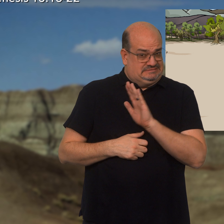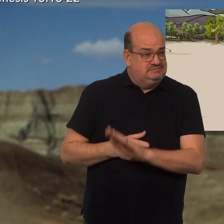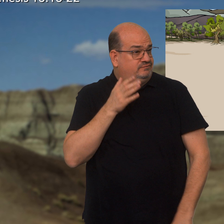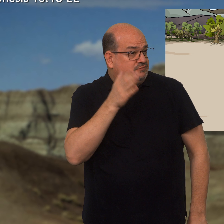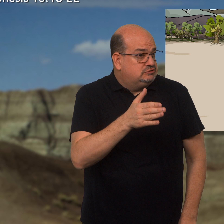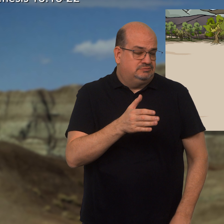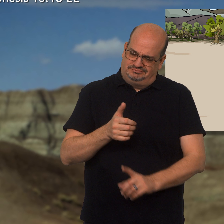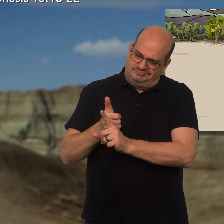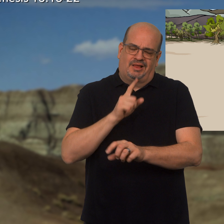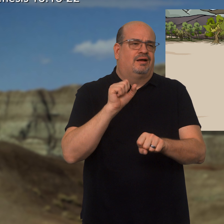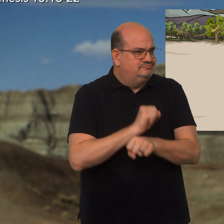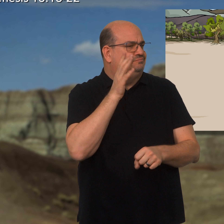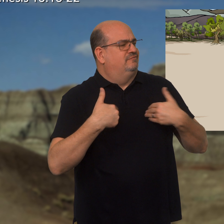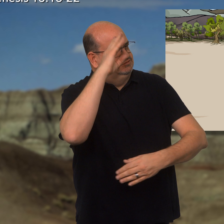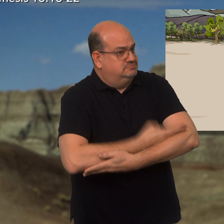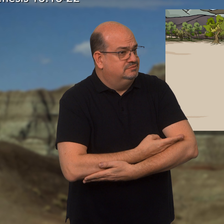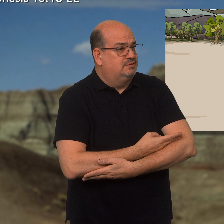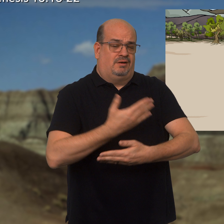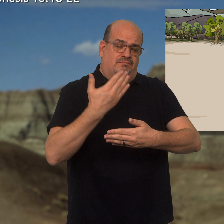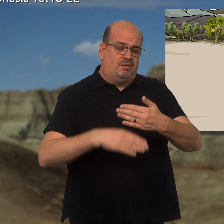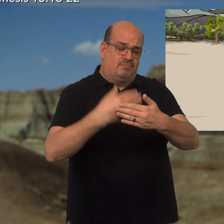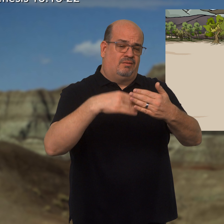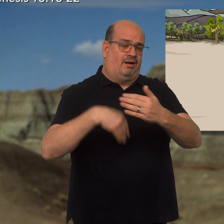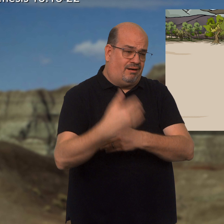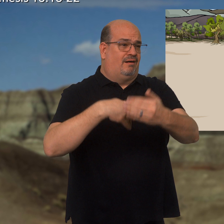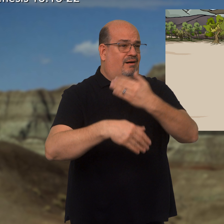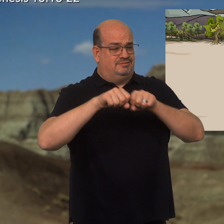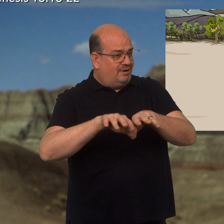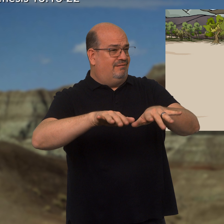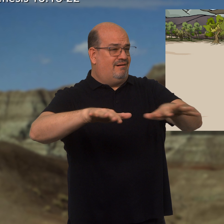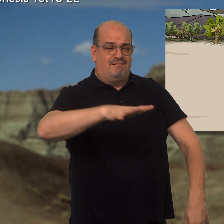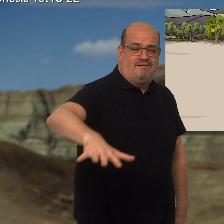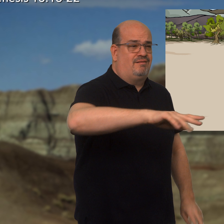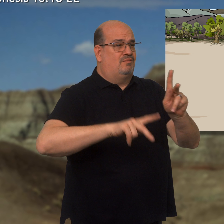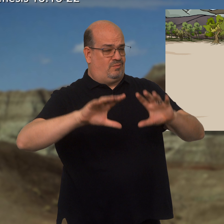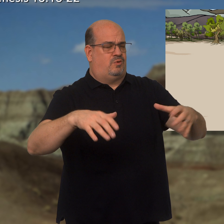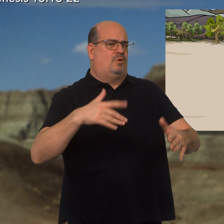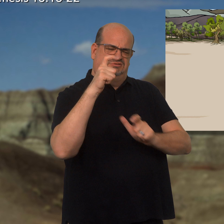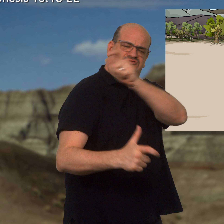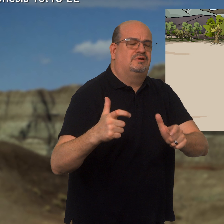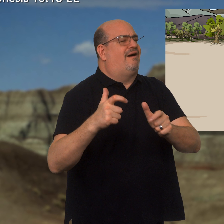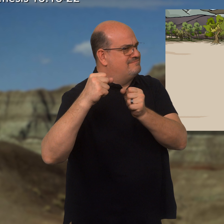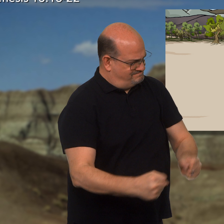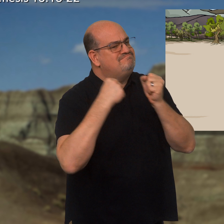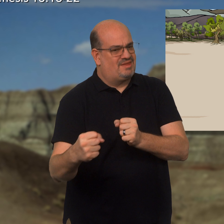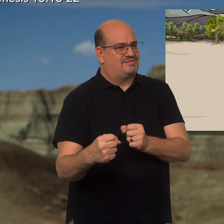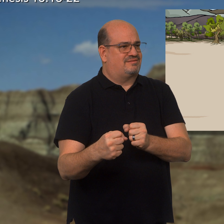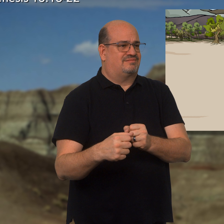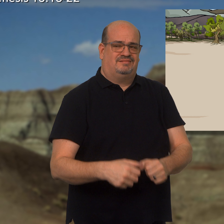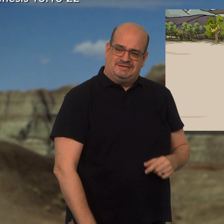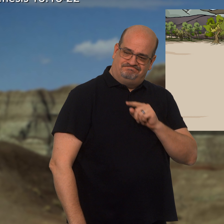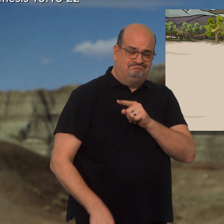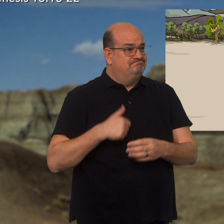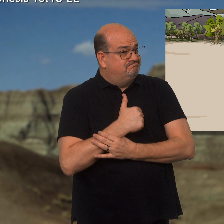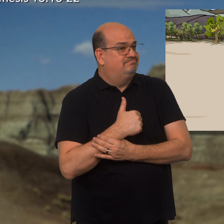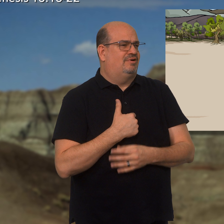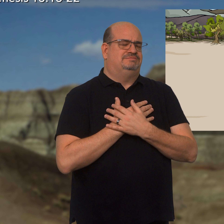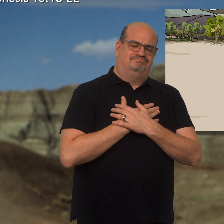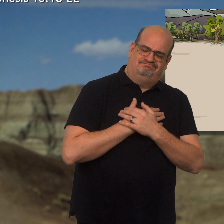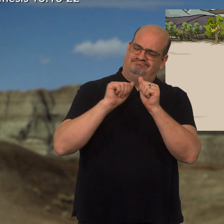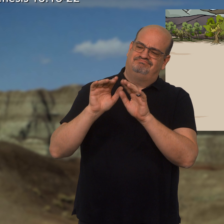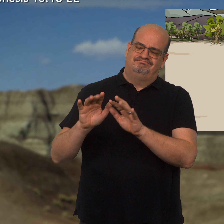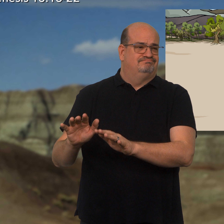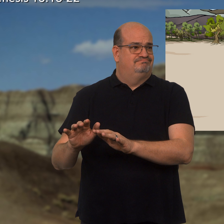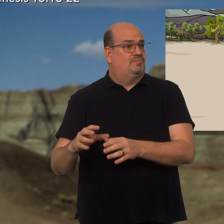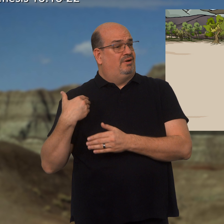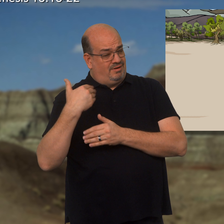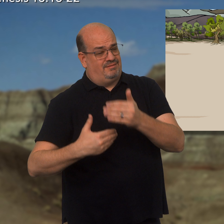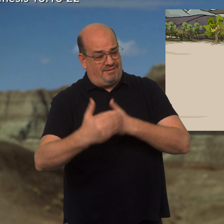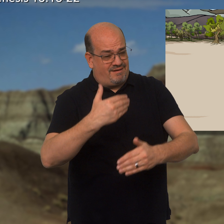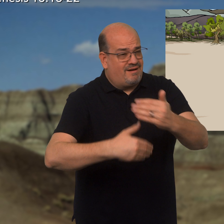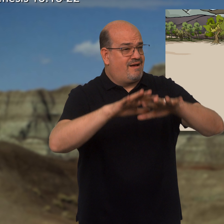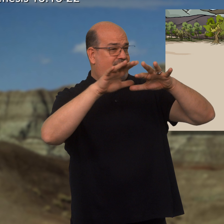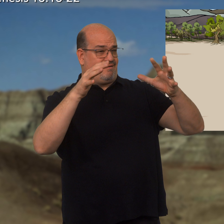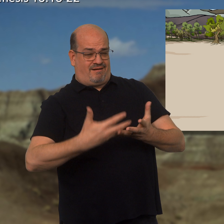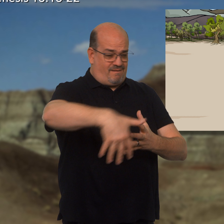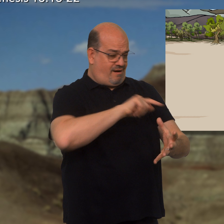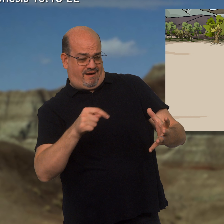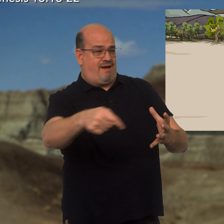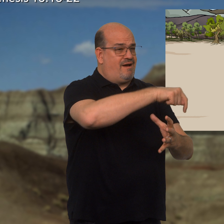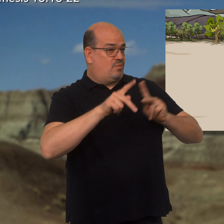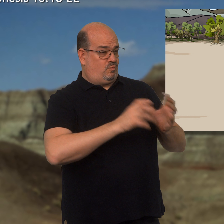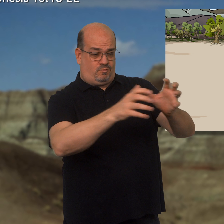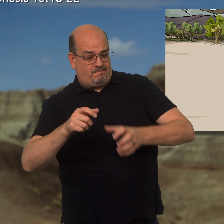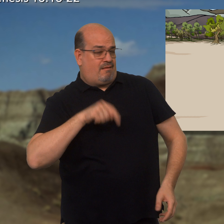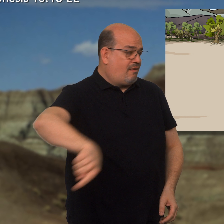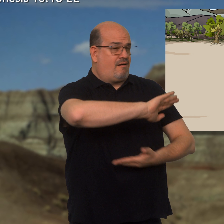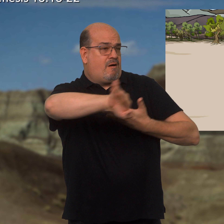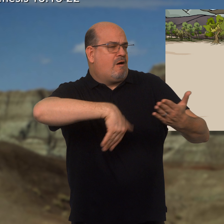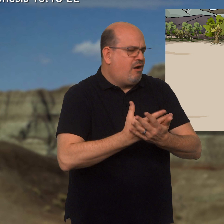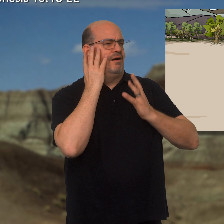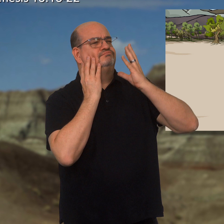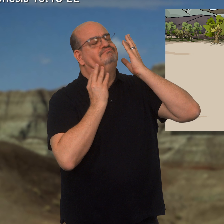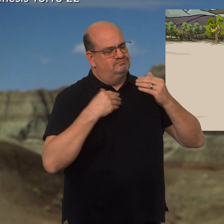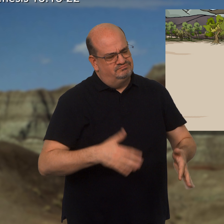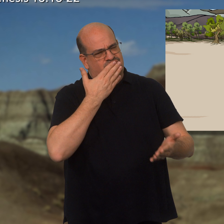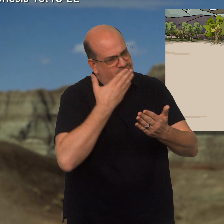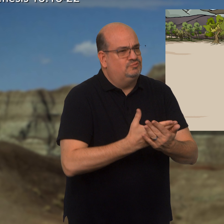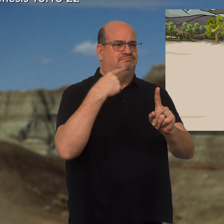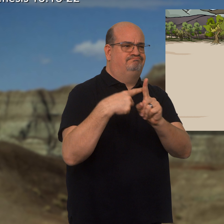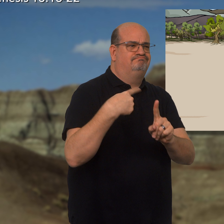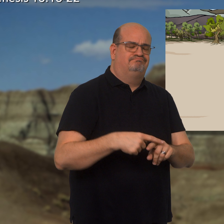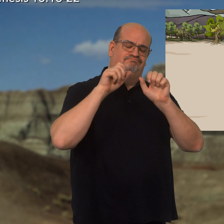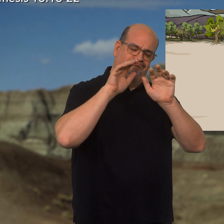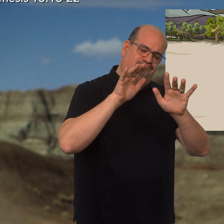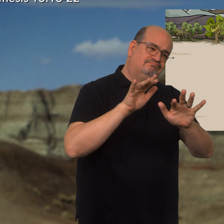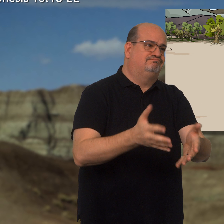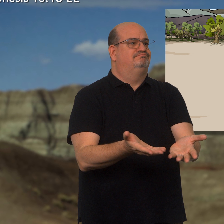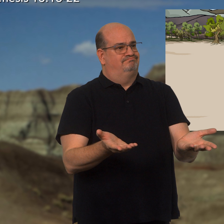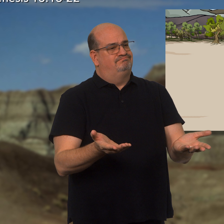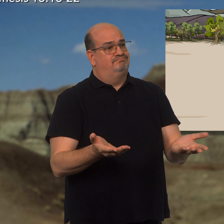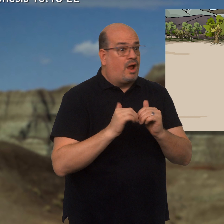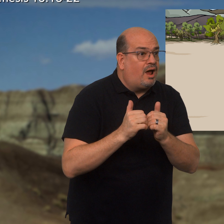Abraham will surely become a great and powerful nation, and through him all the nations of the earth will be blessed.